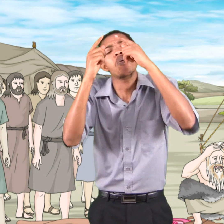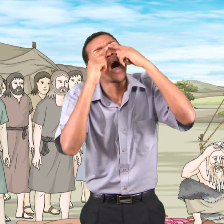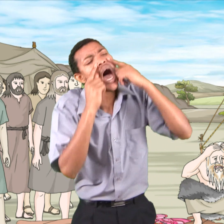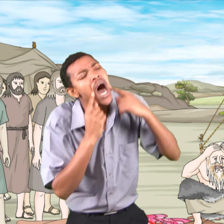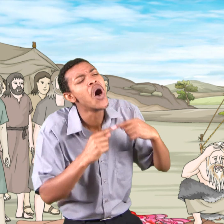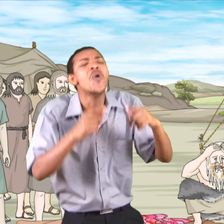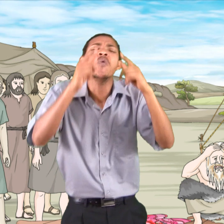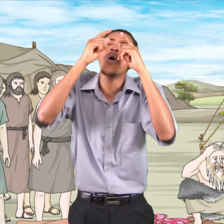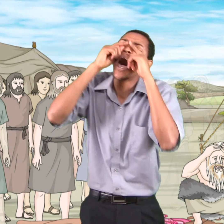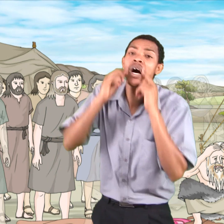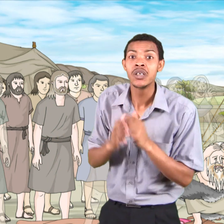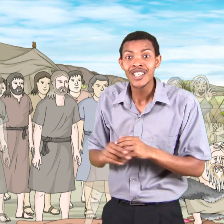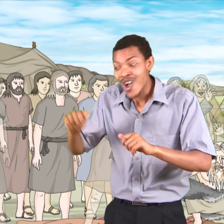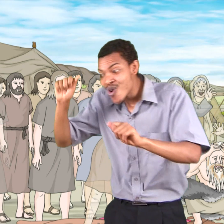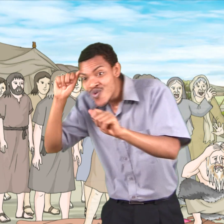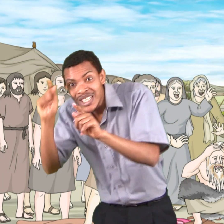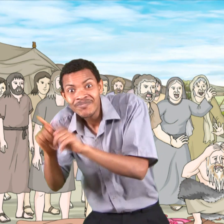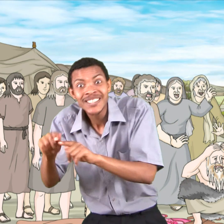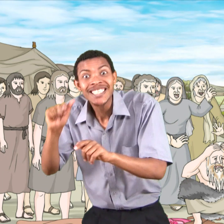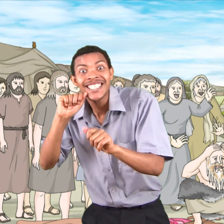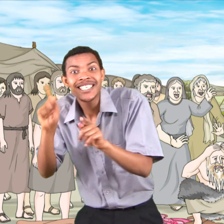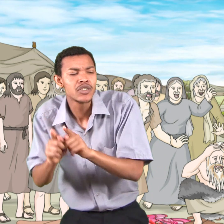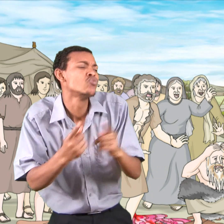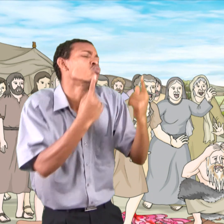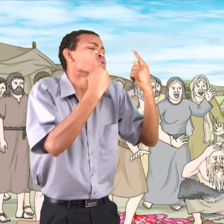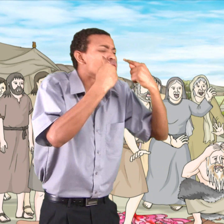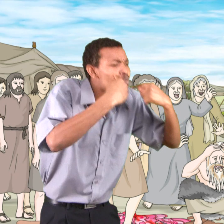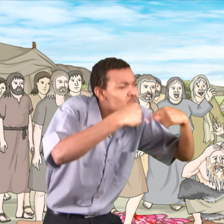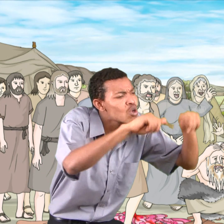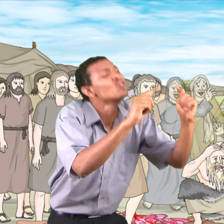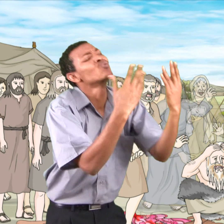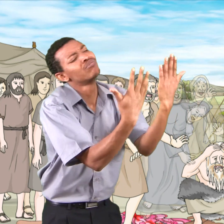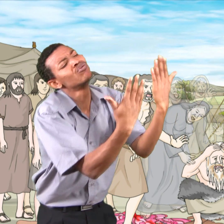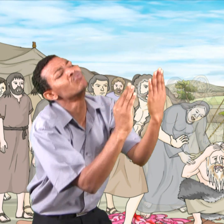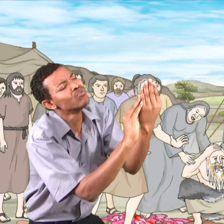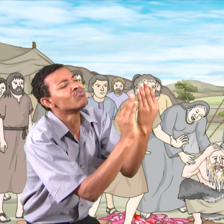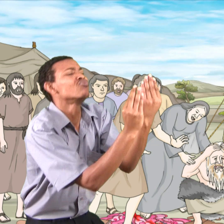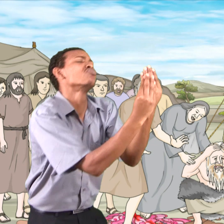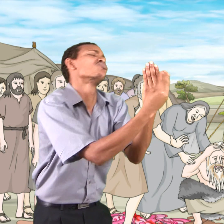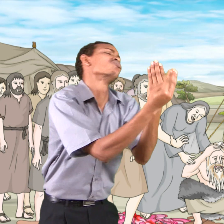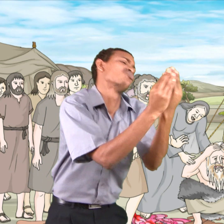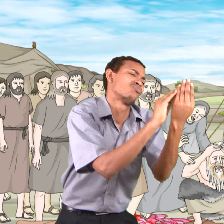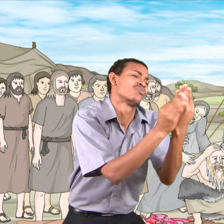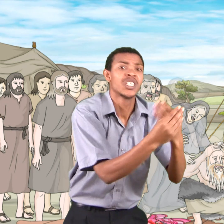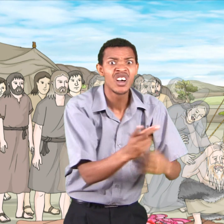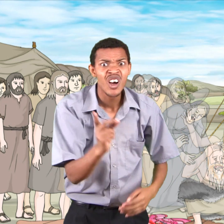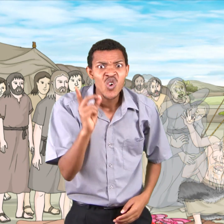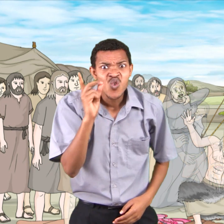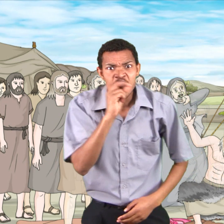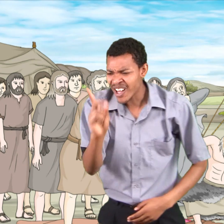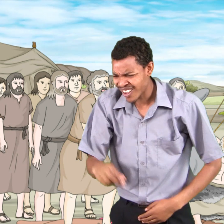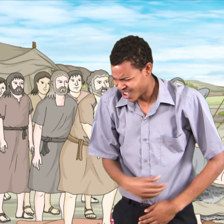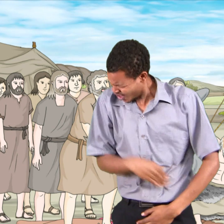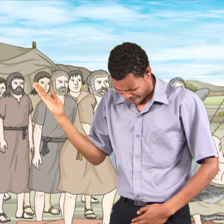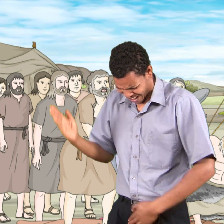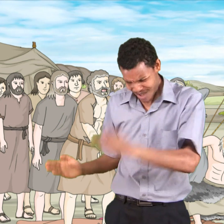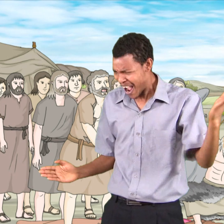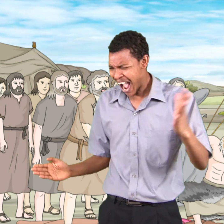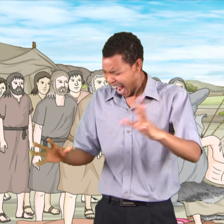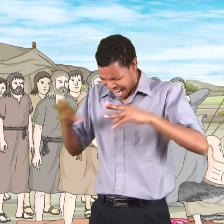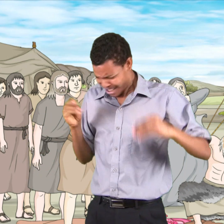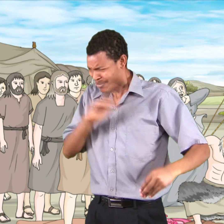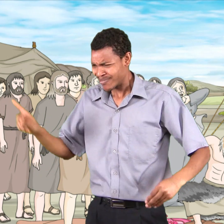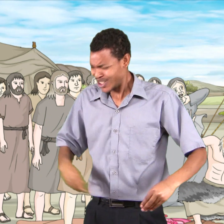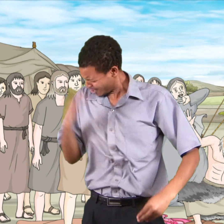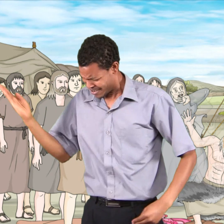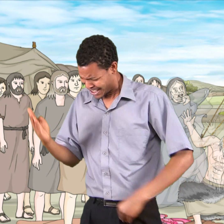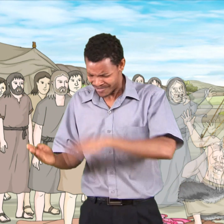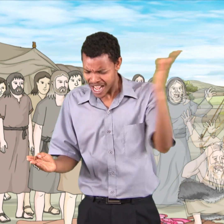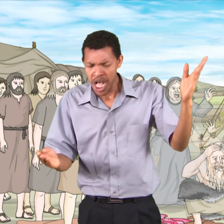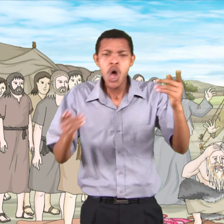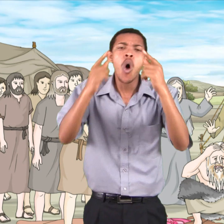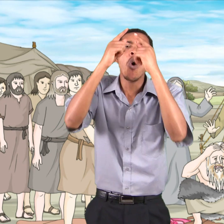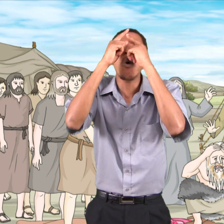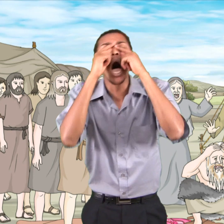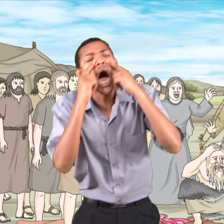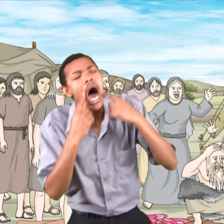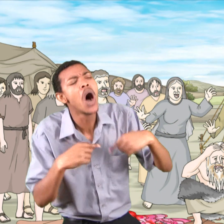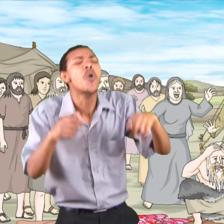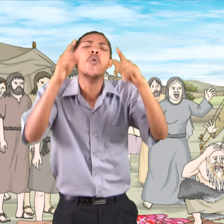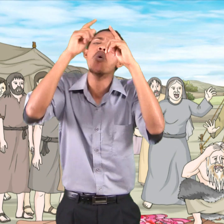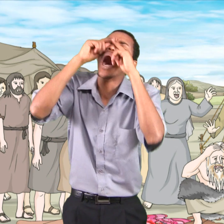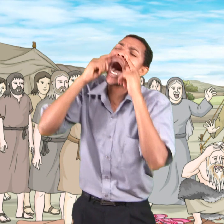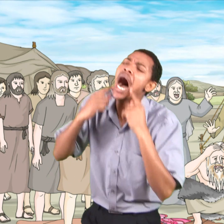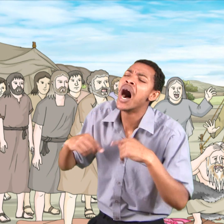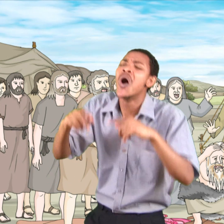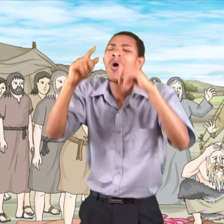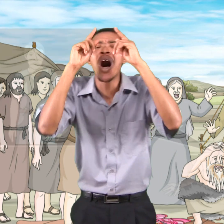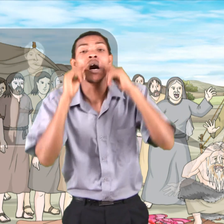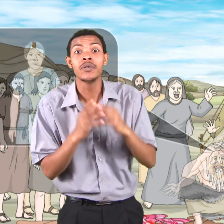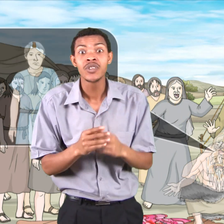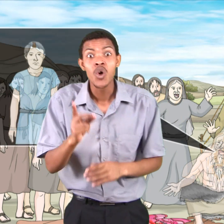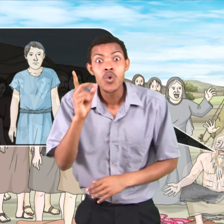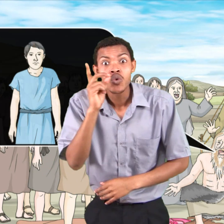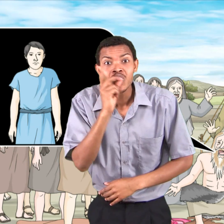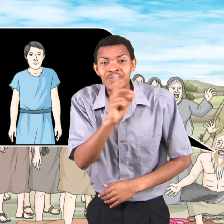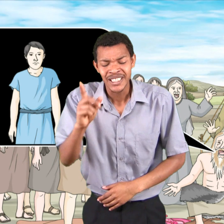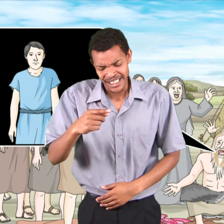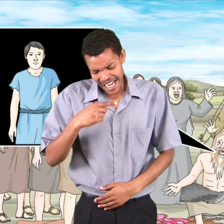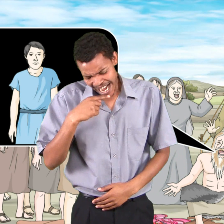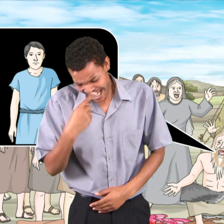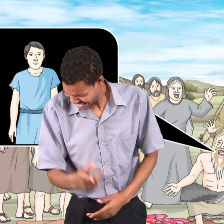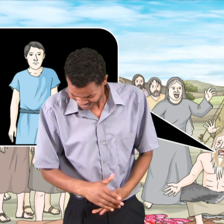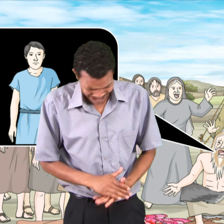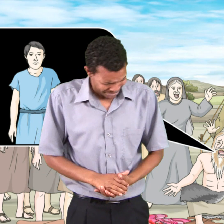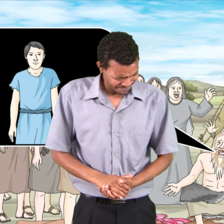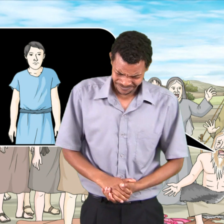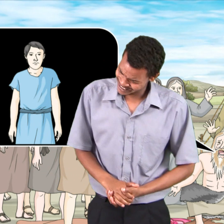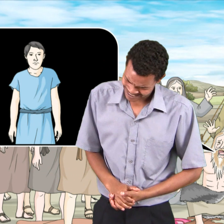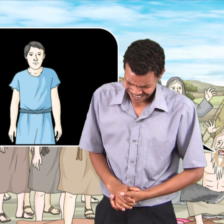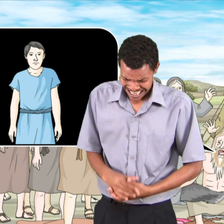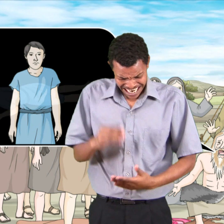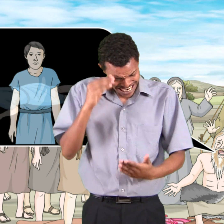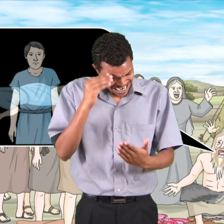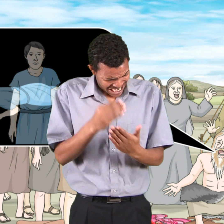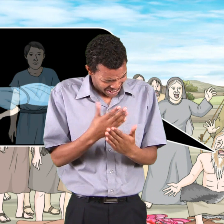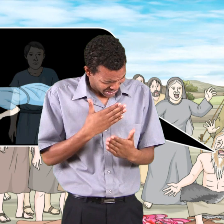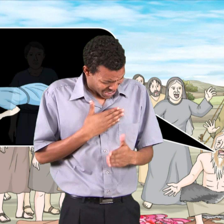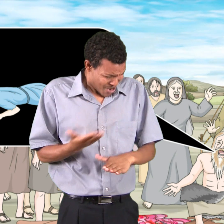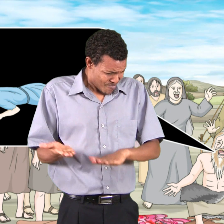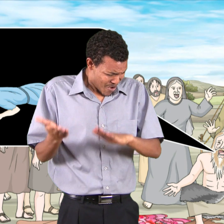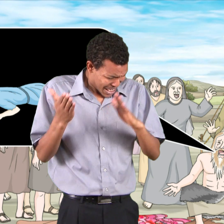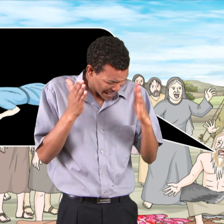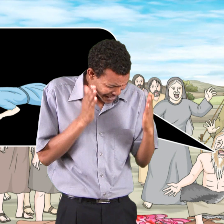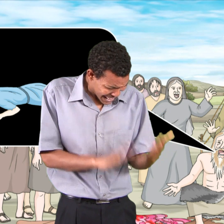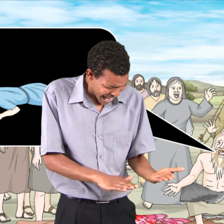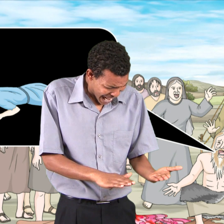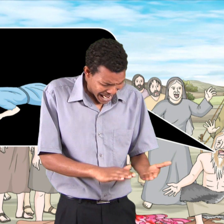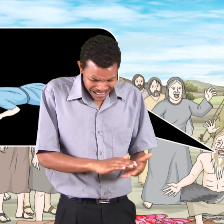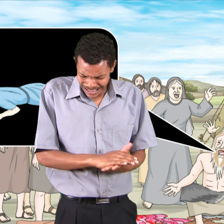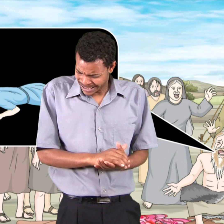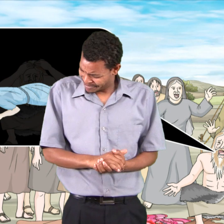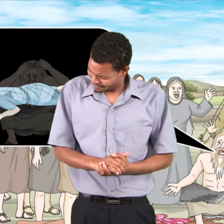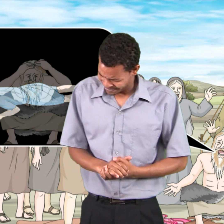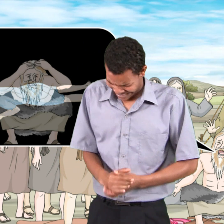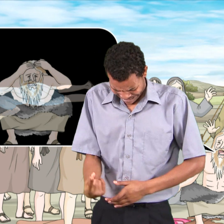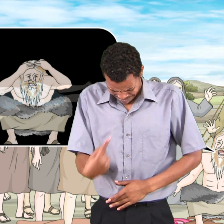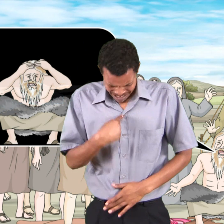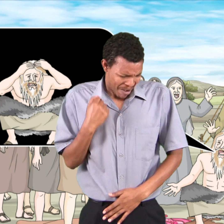All his sons and daughters tried to comfort him, but he refused to be comforted.